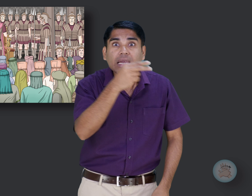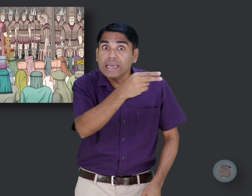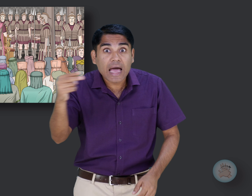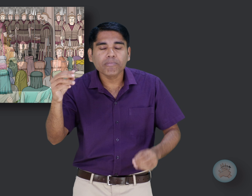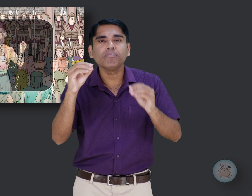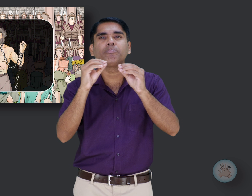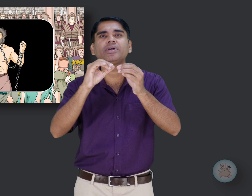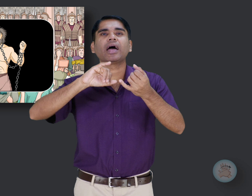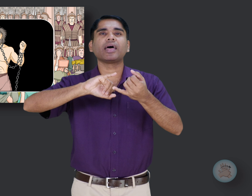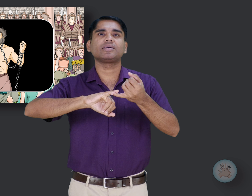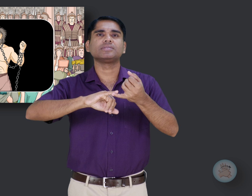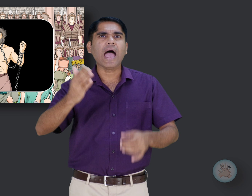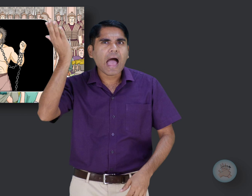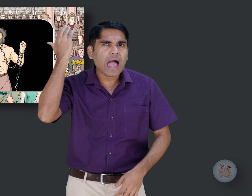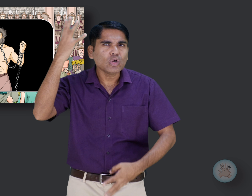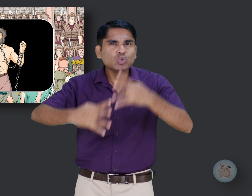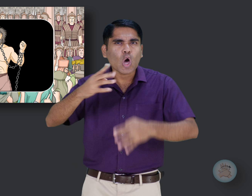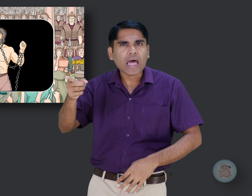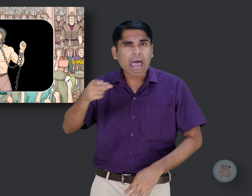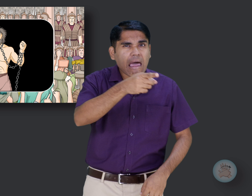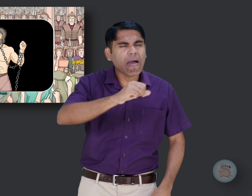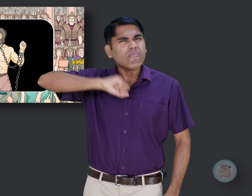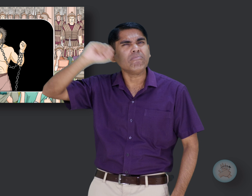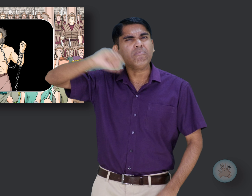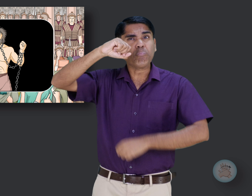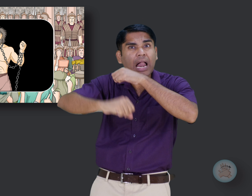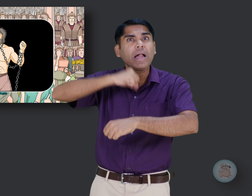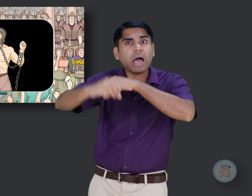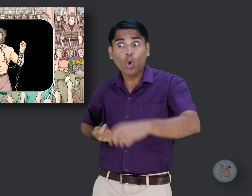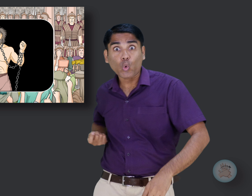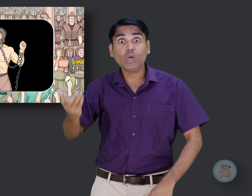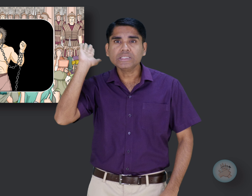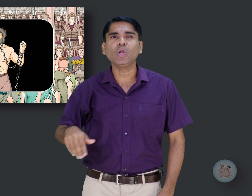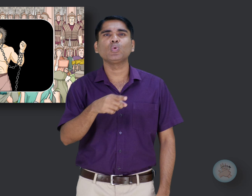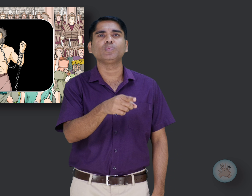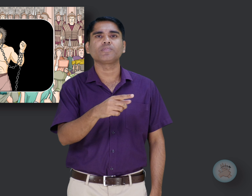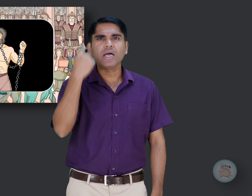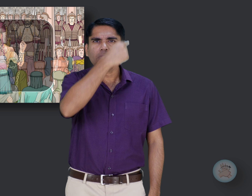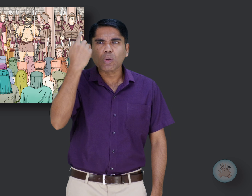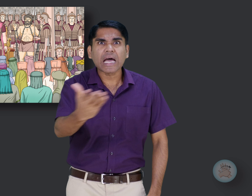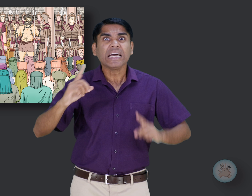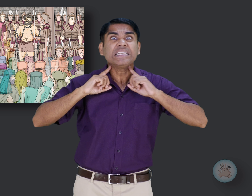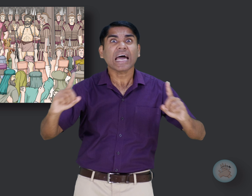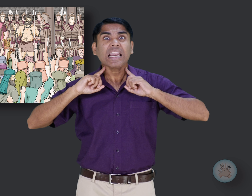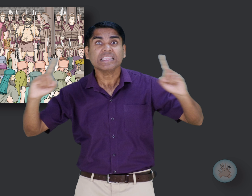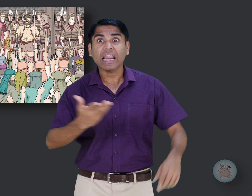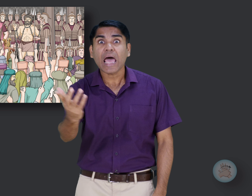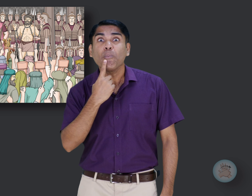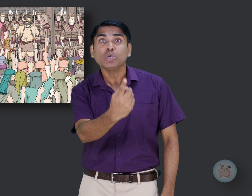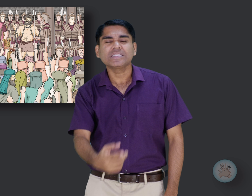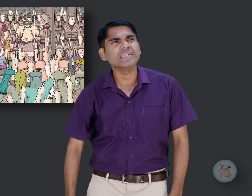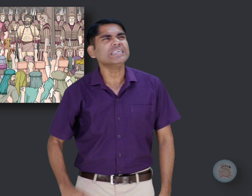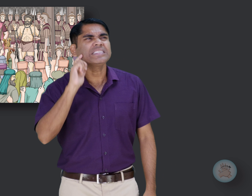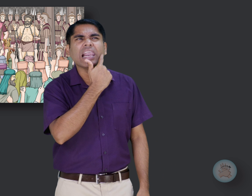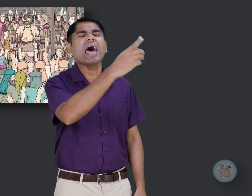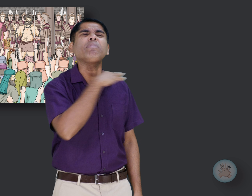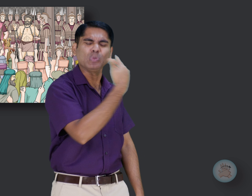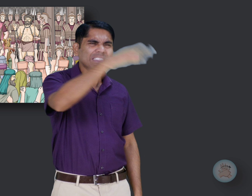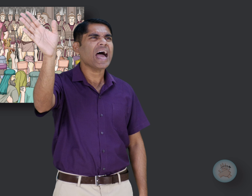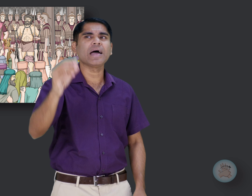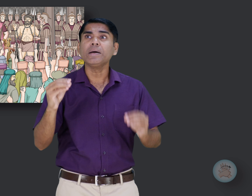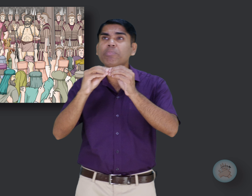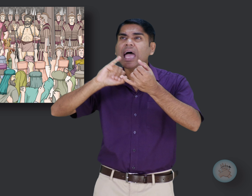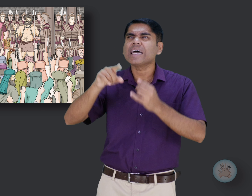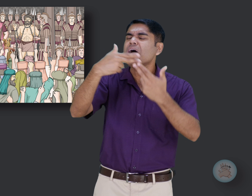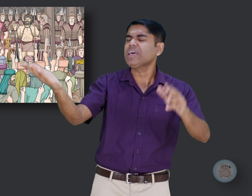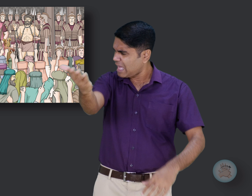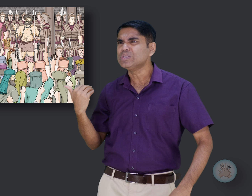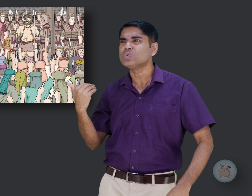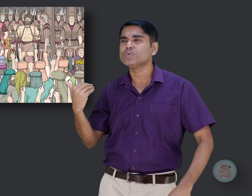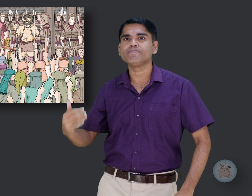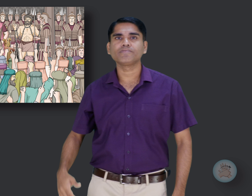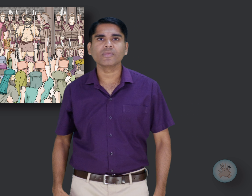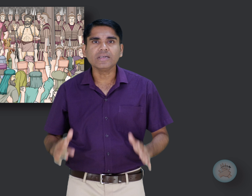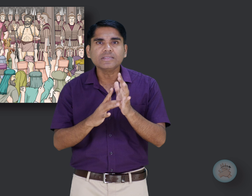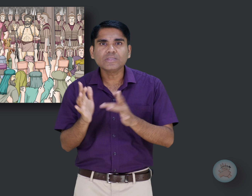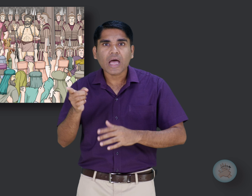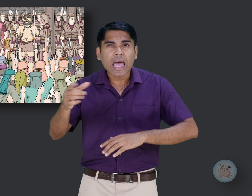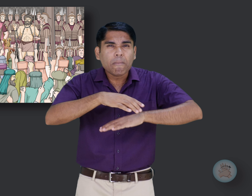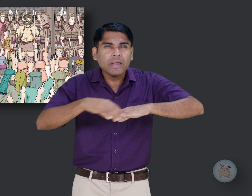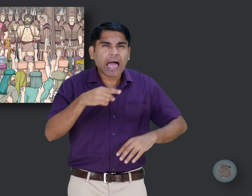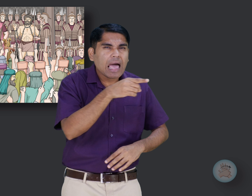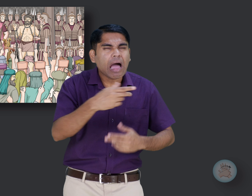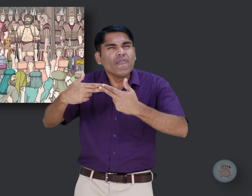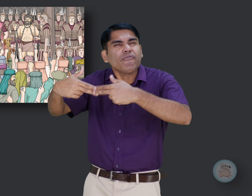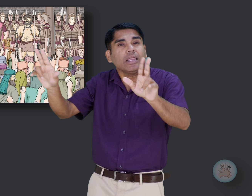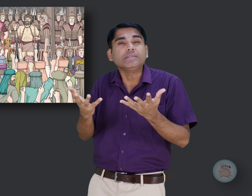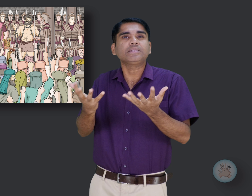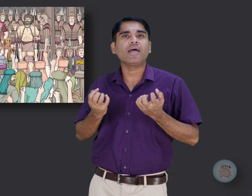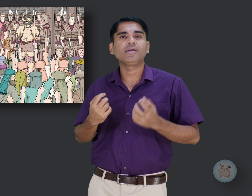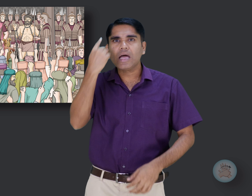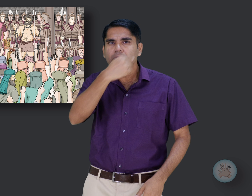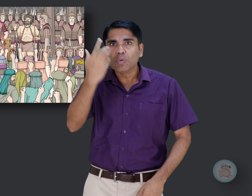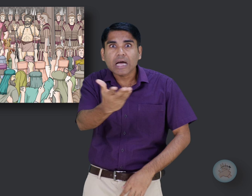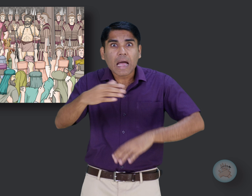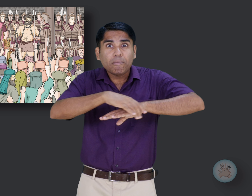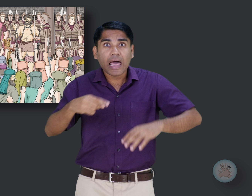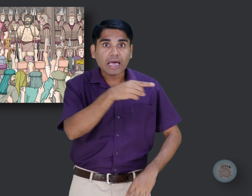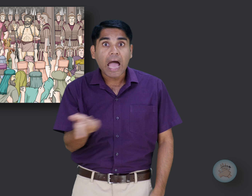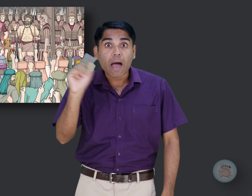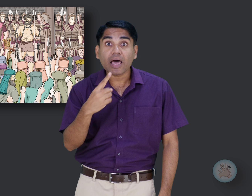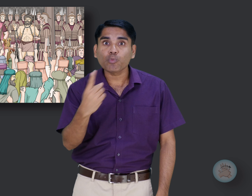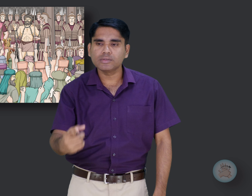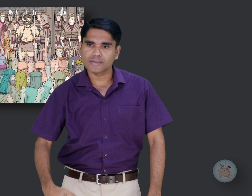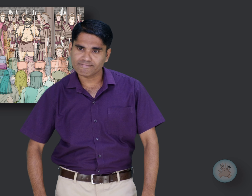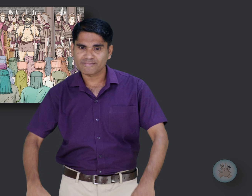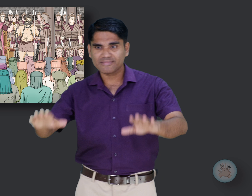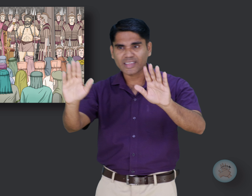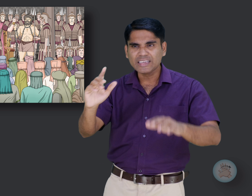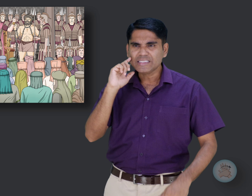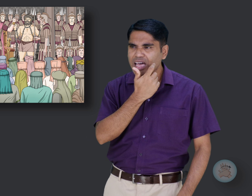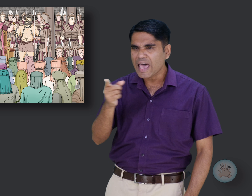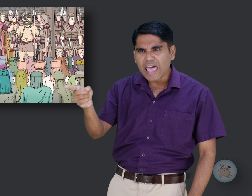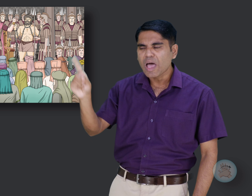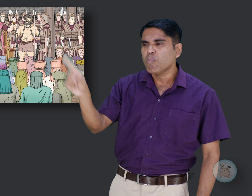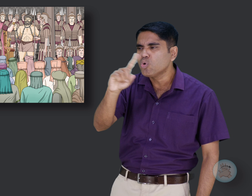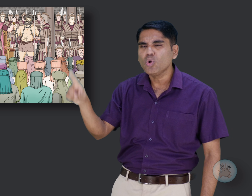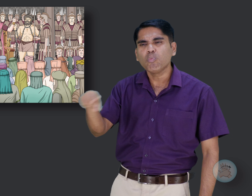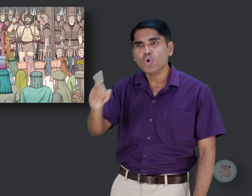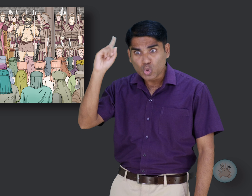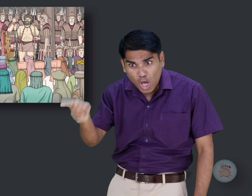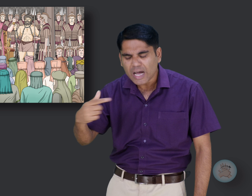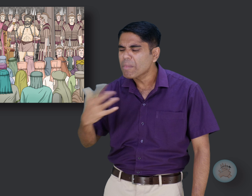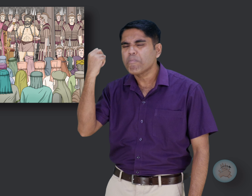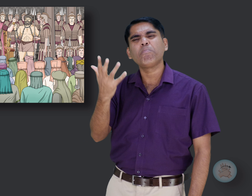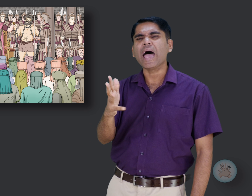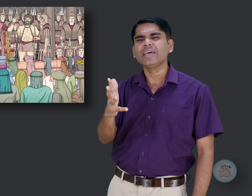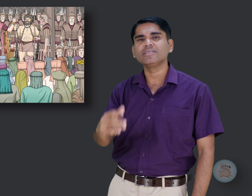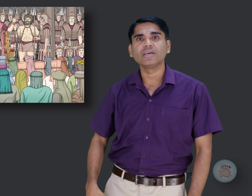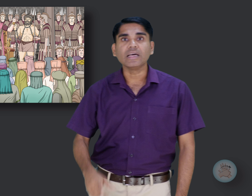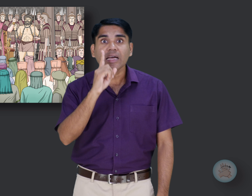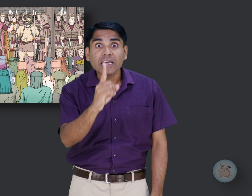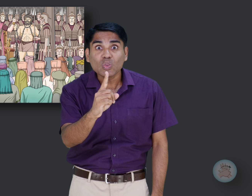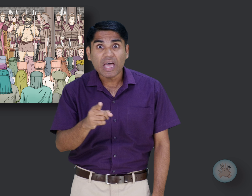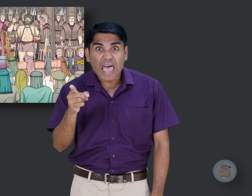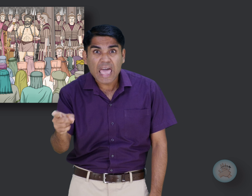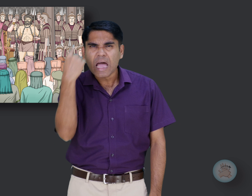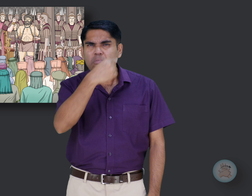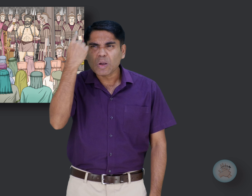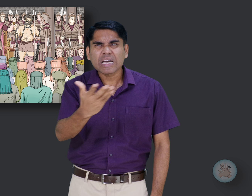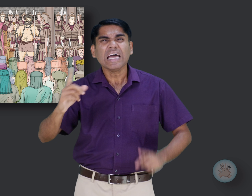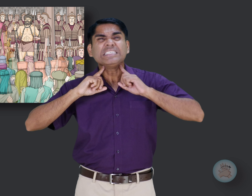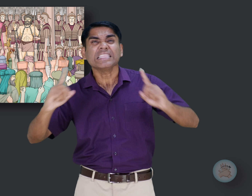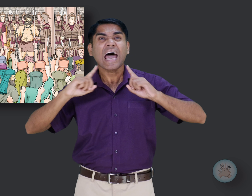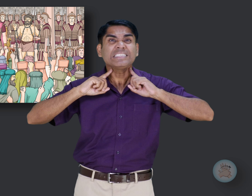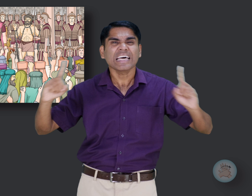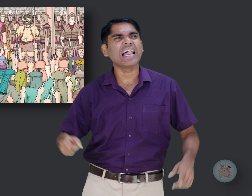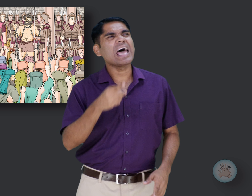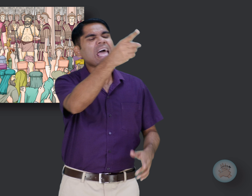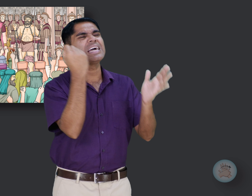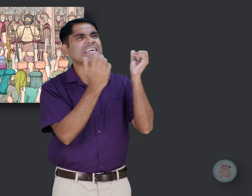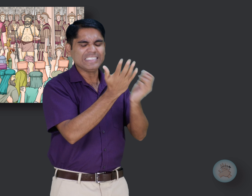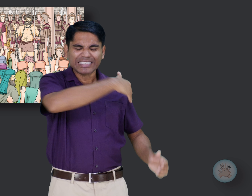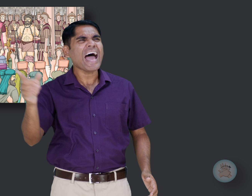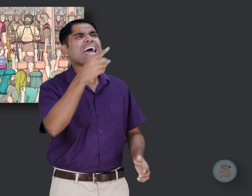(Barabbas had been imprisoned for an insurrection in the city, and for murder.) Wanting to release Jesus, Pilate addressed them again, but they kept shouting, “Crucify Him!